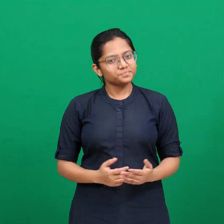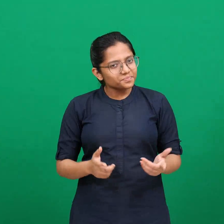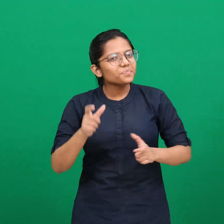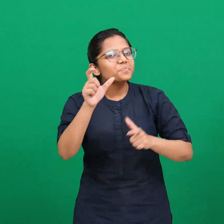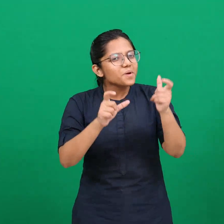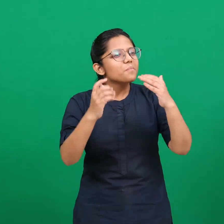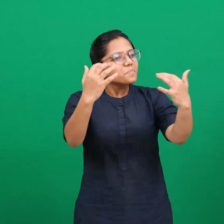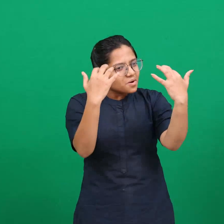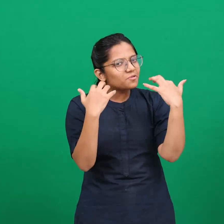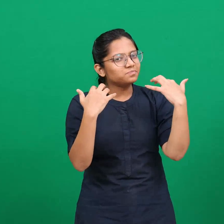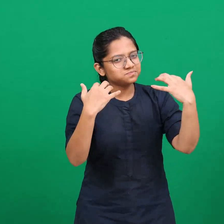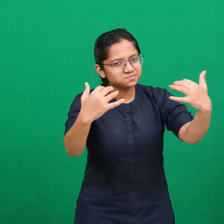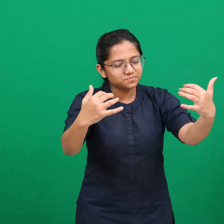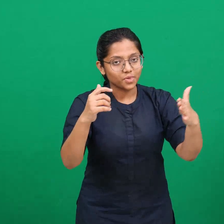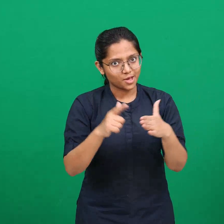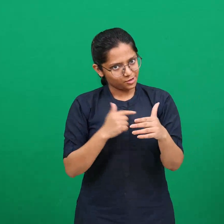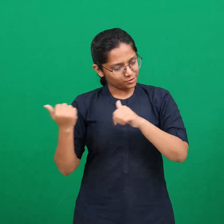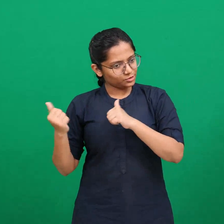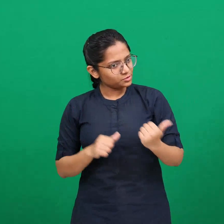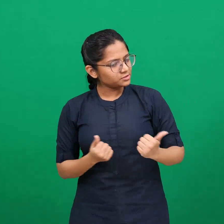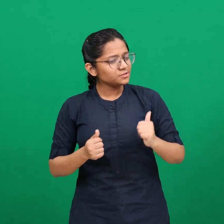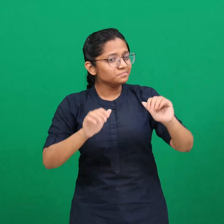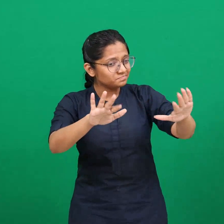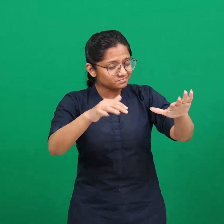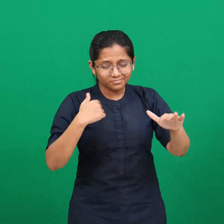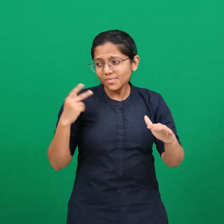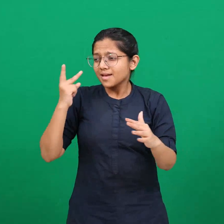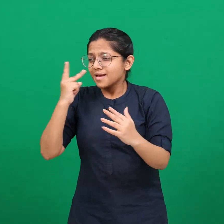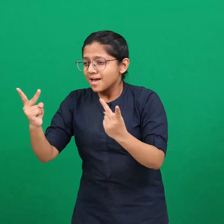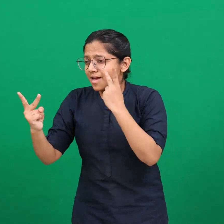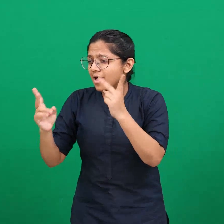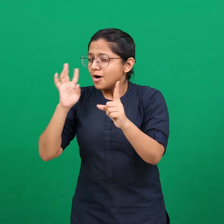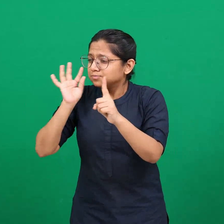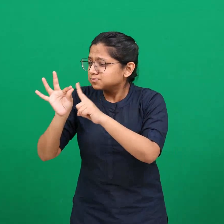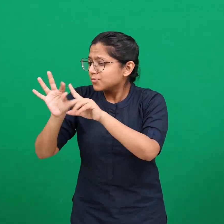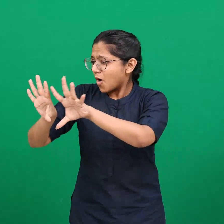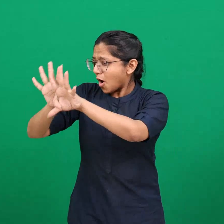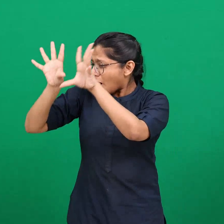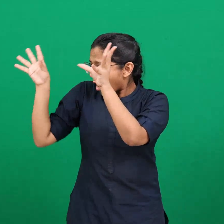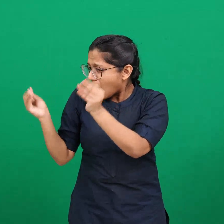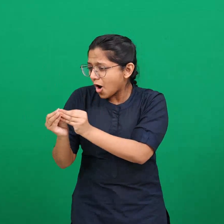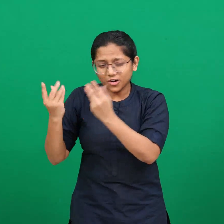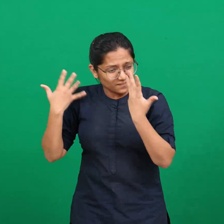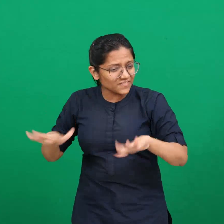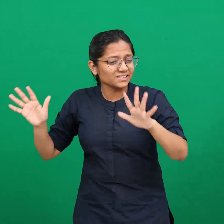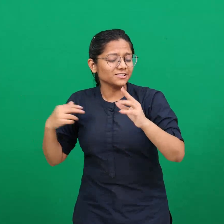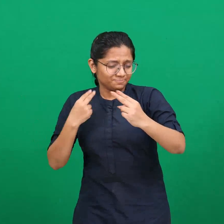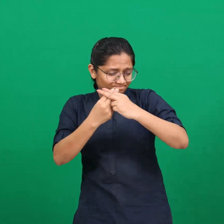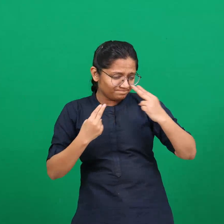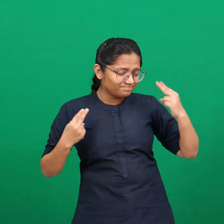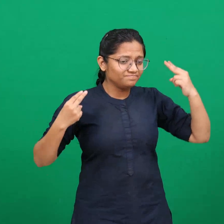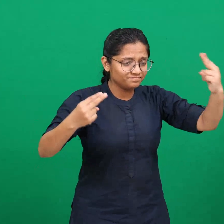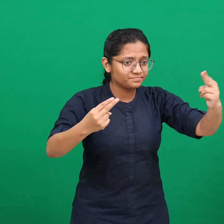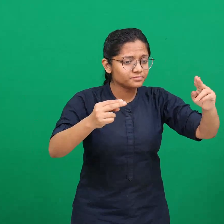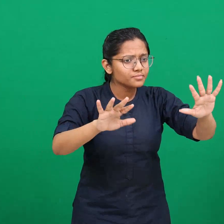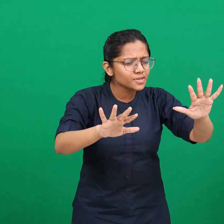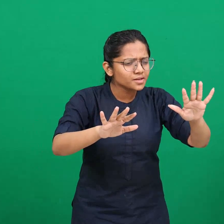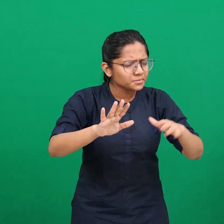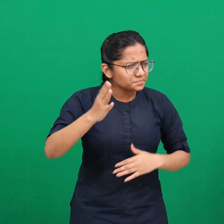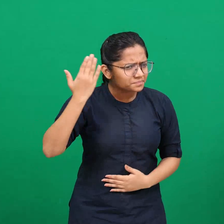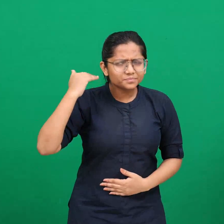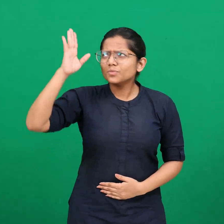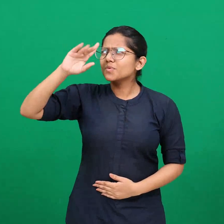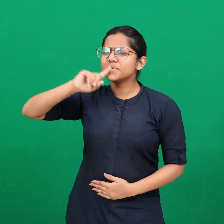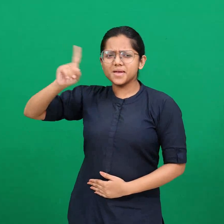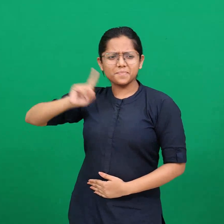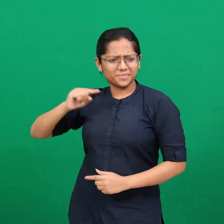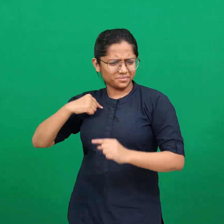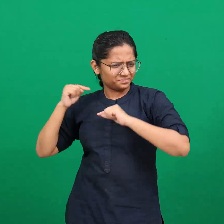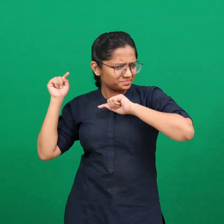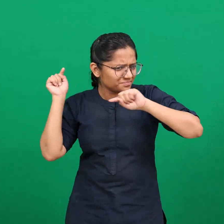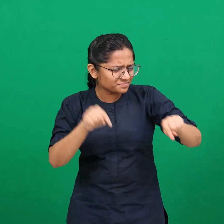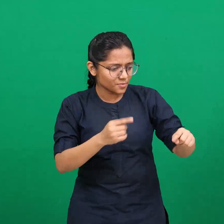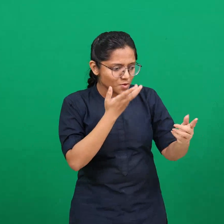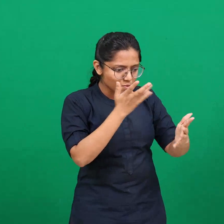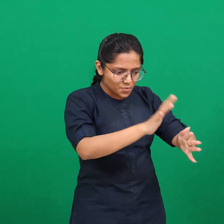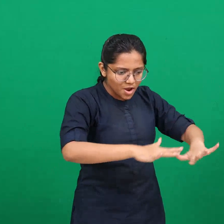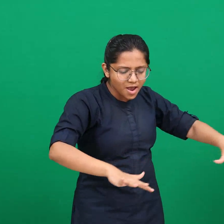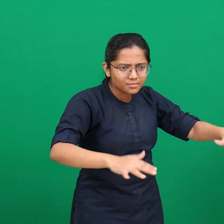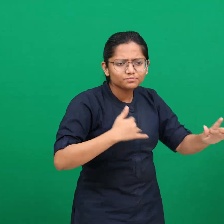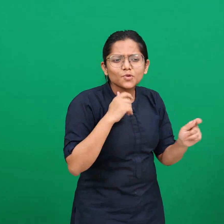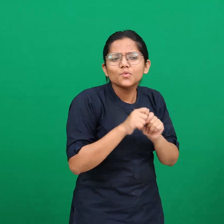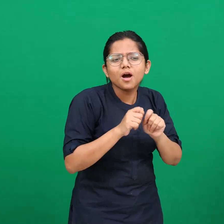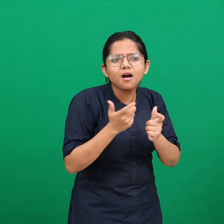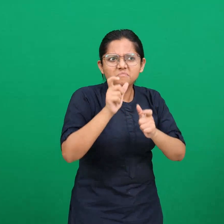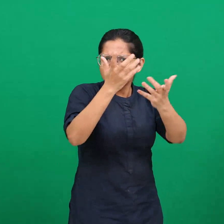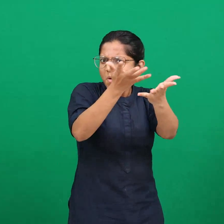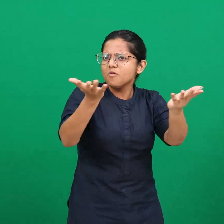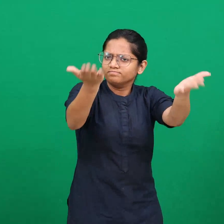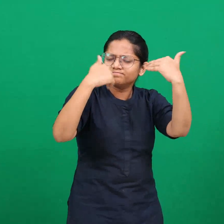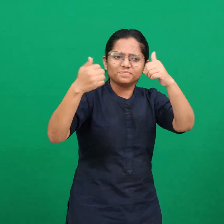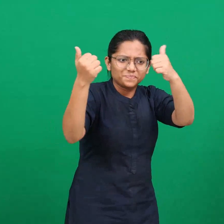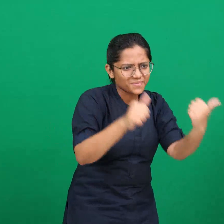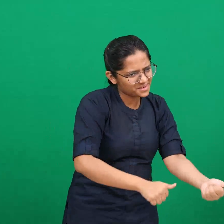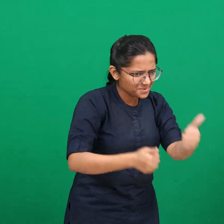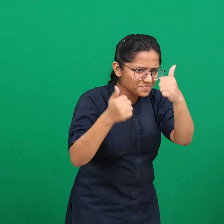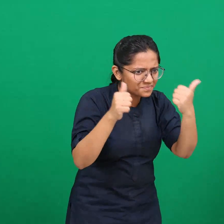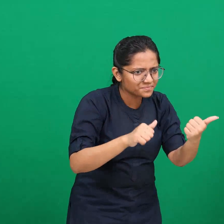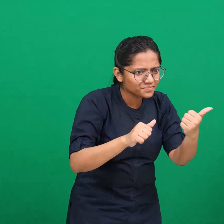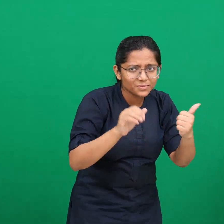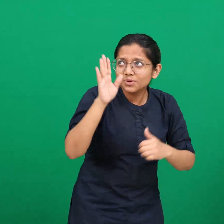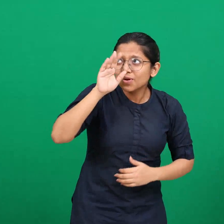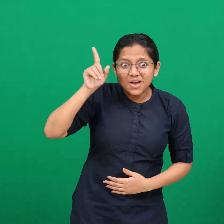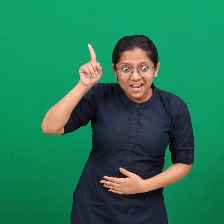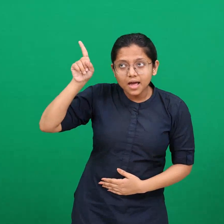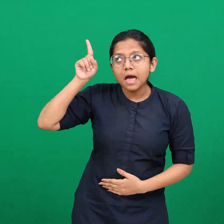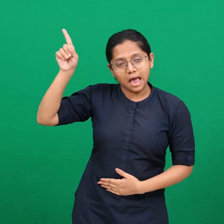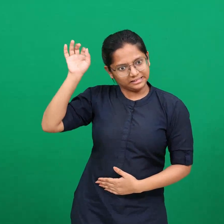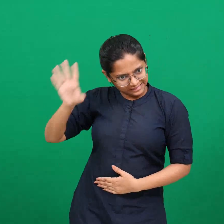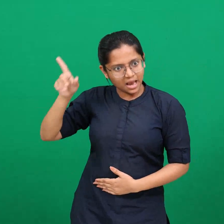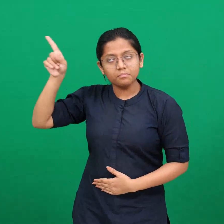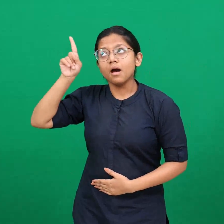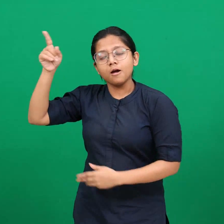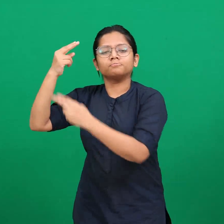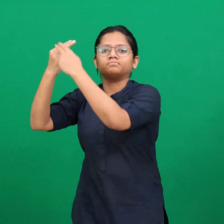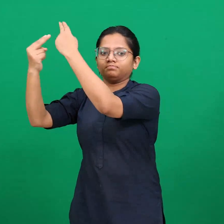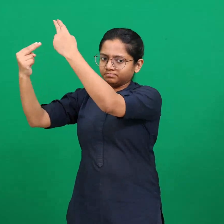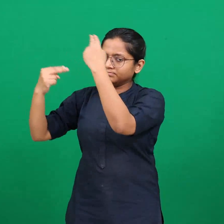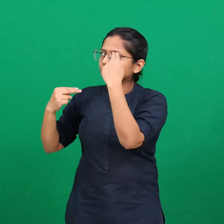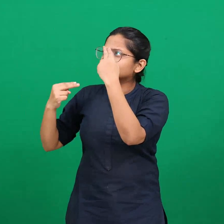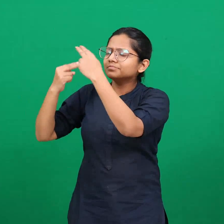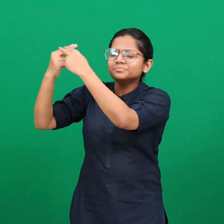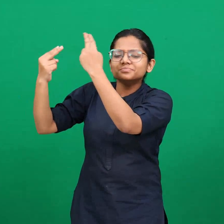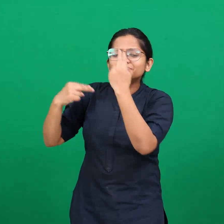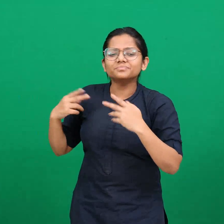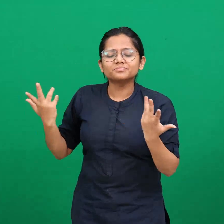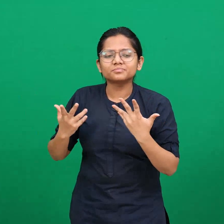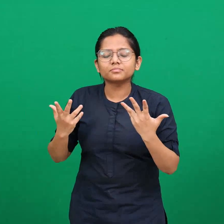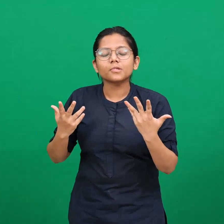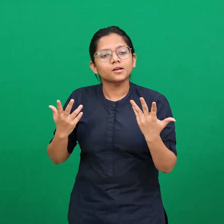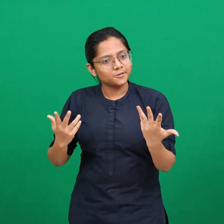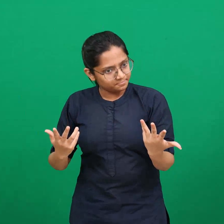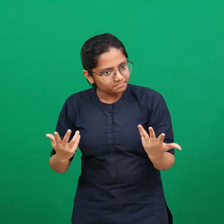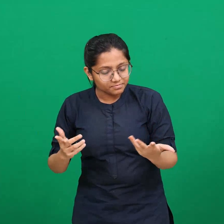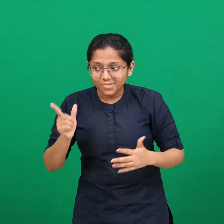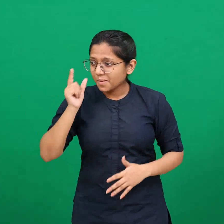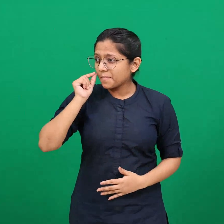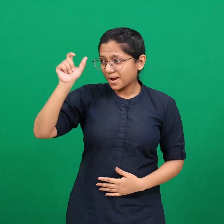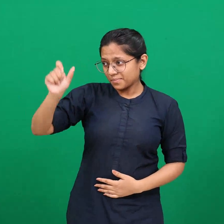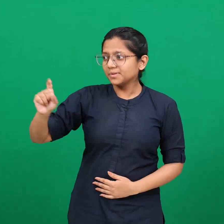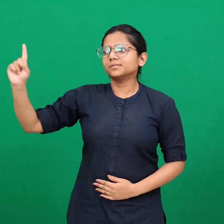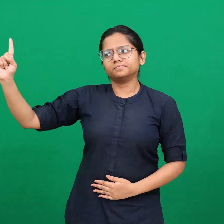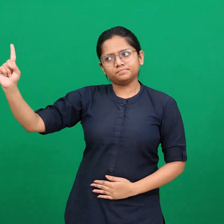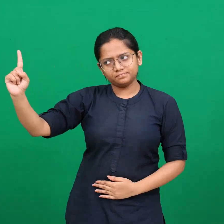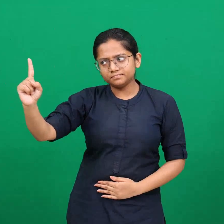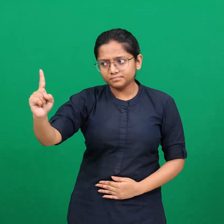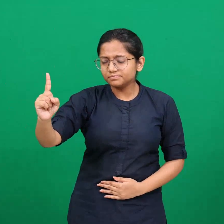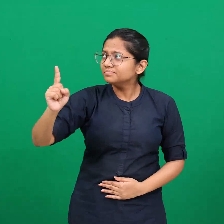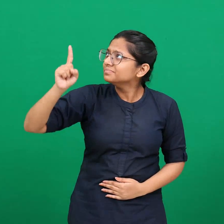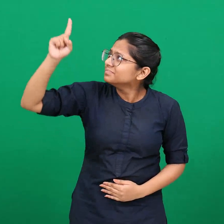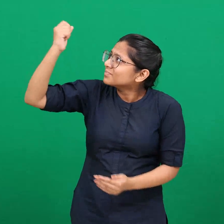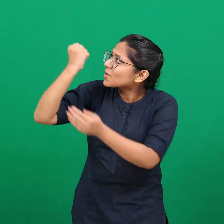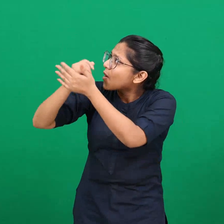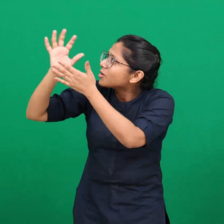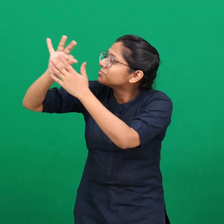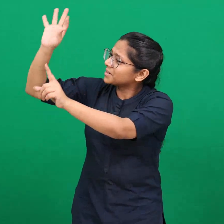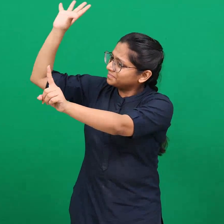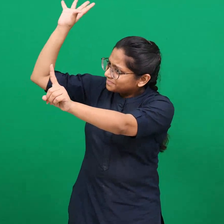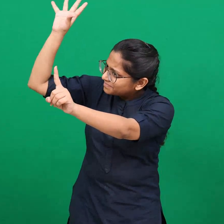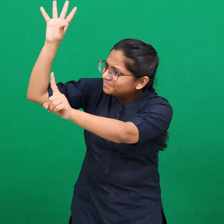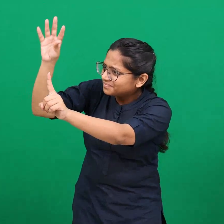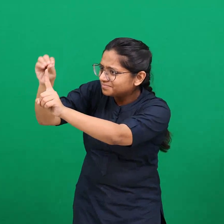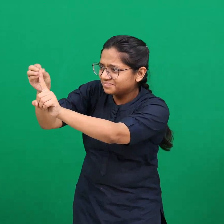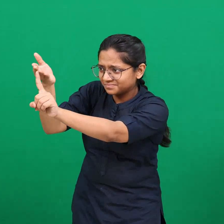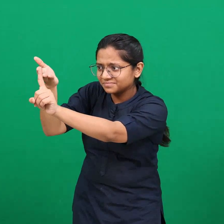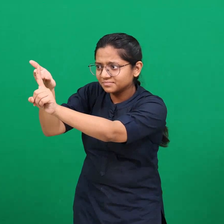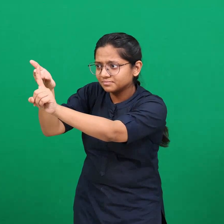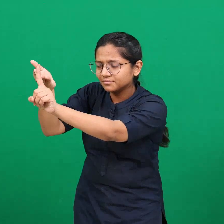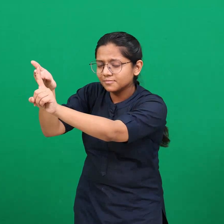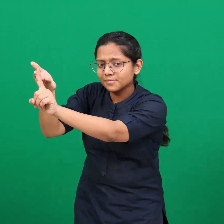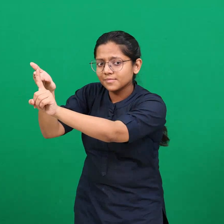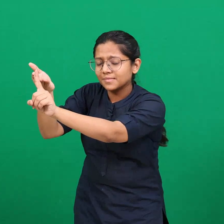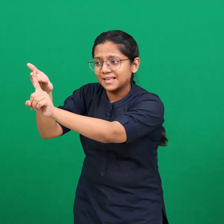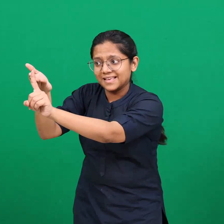Then John testified, "I saw the Spirit descending from heaven like a dove and resting on Him.